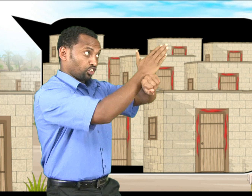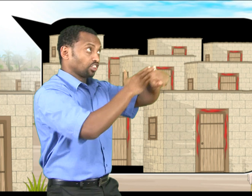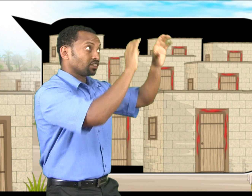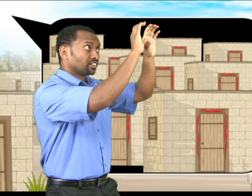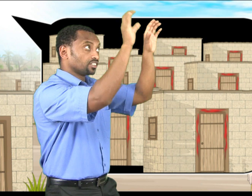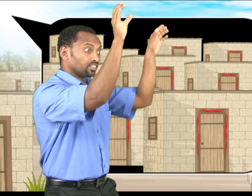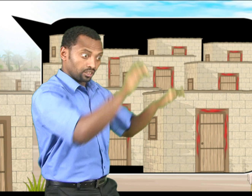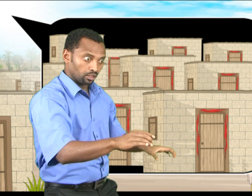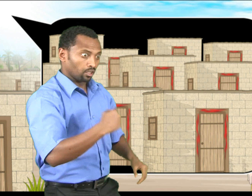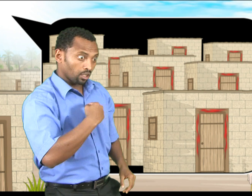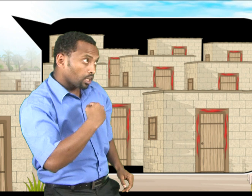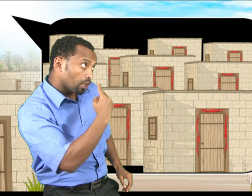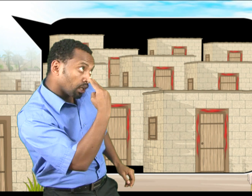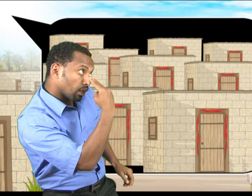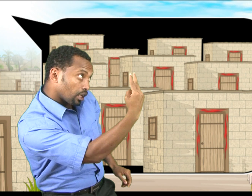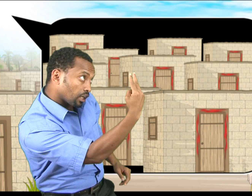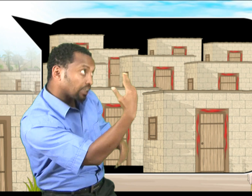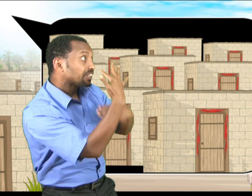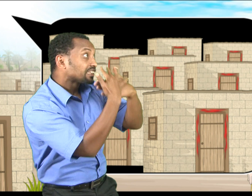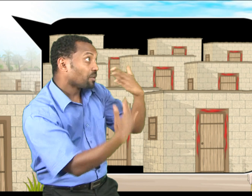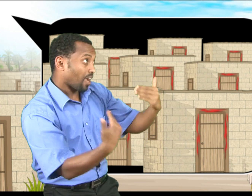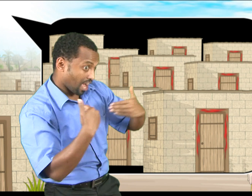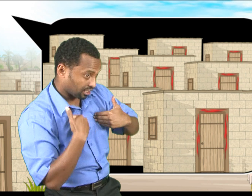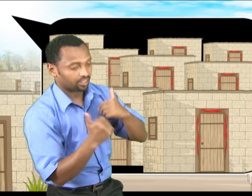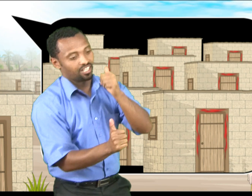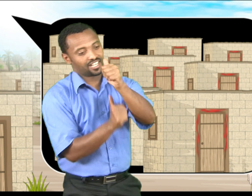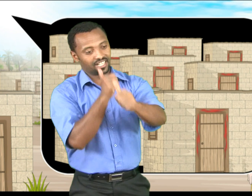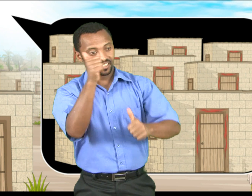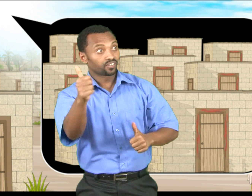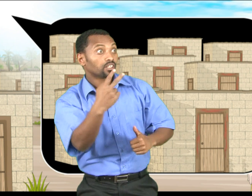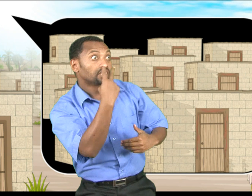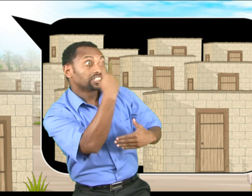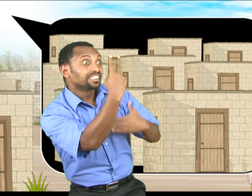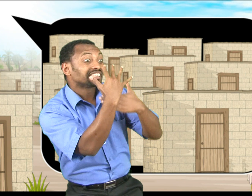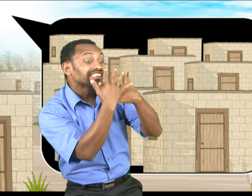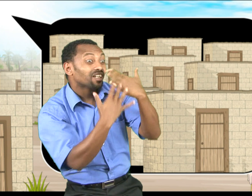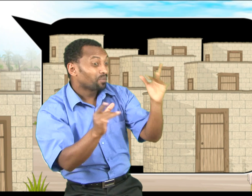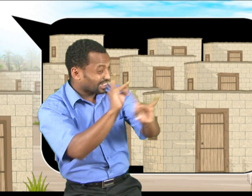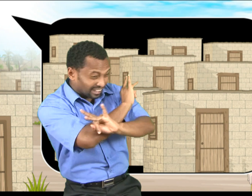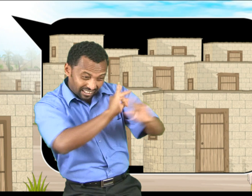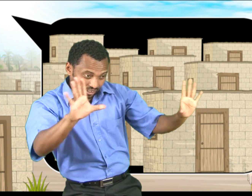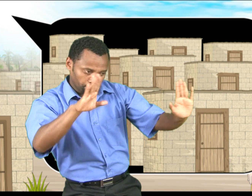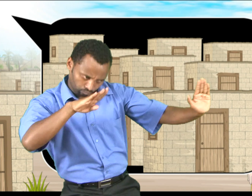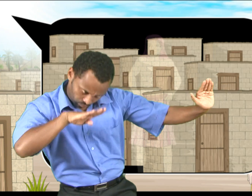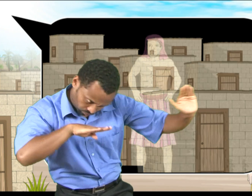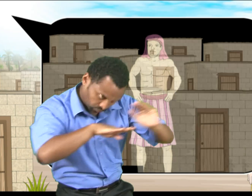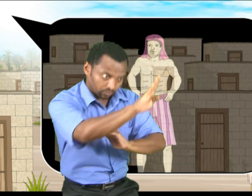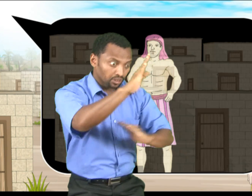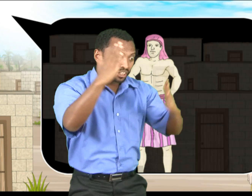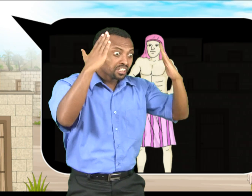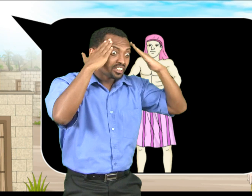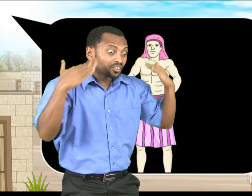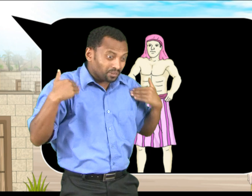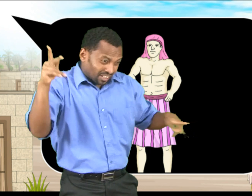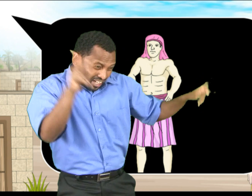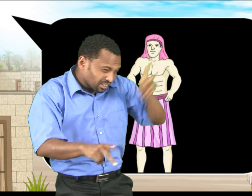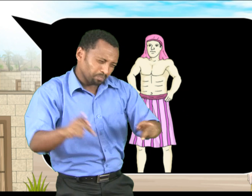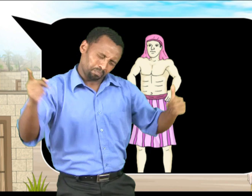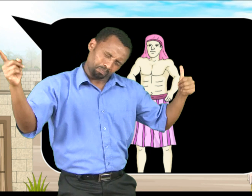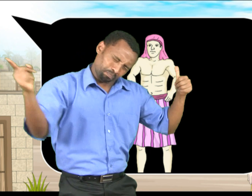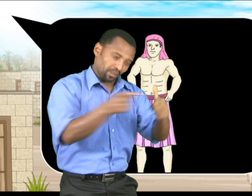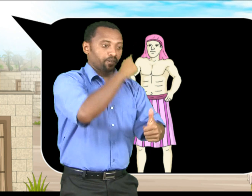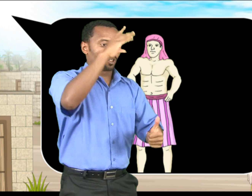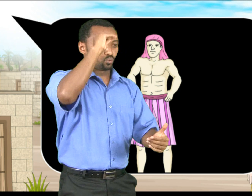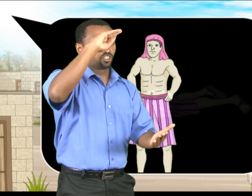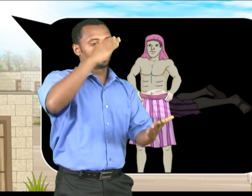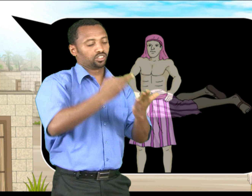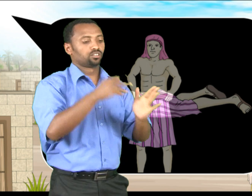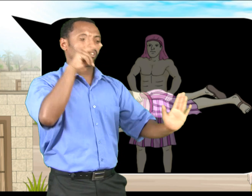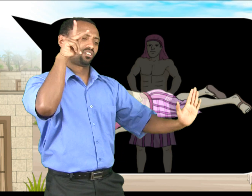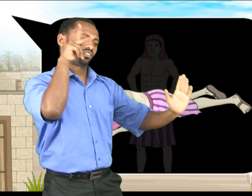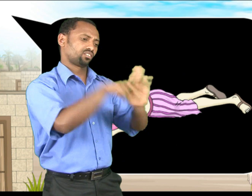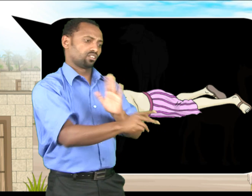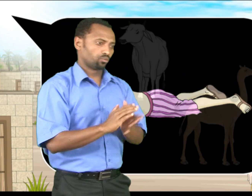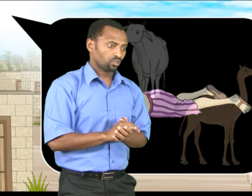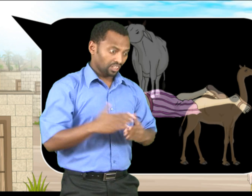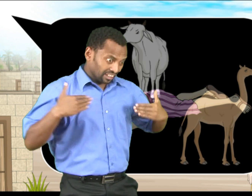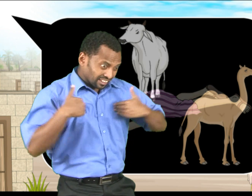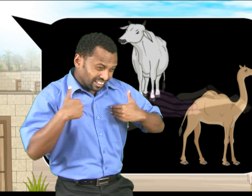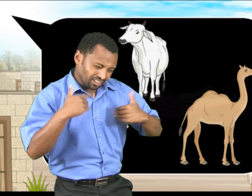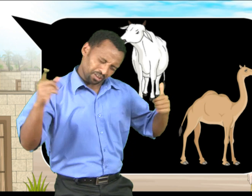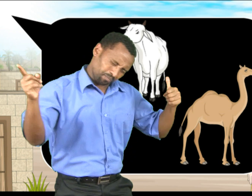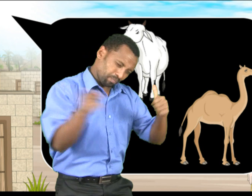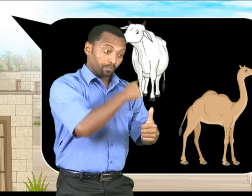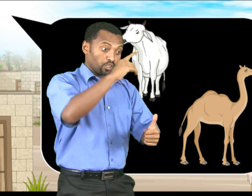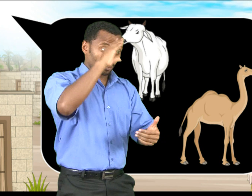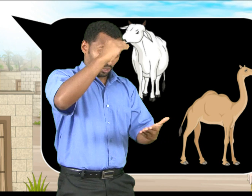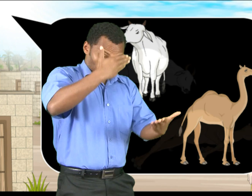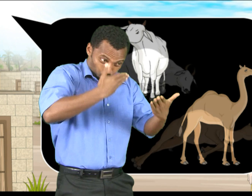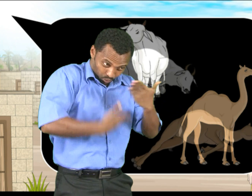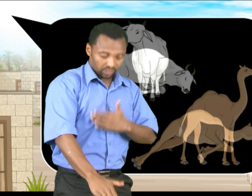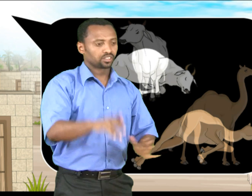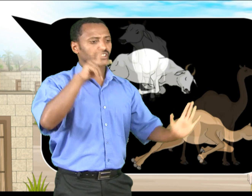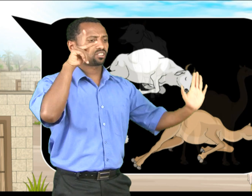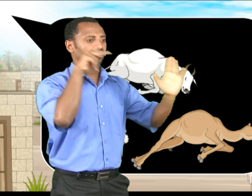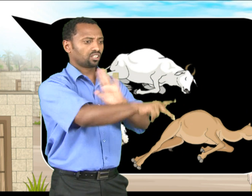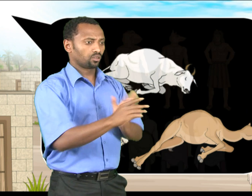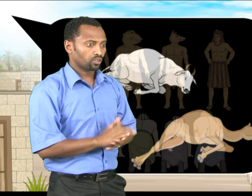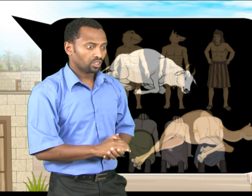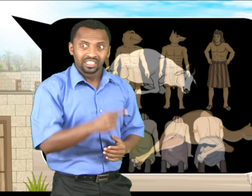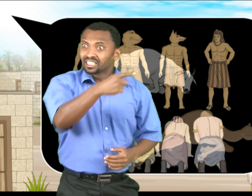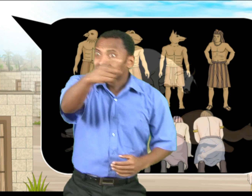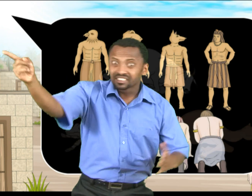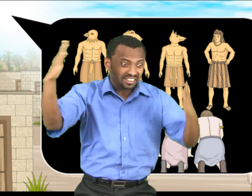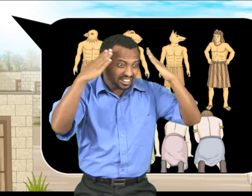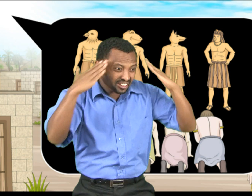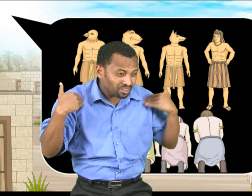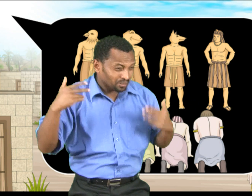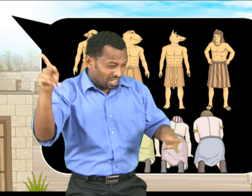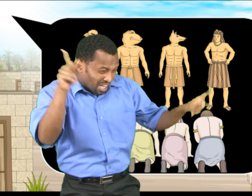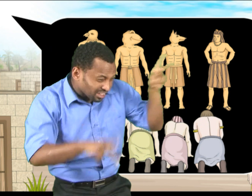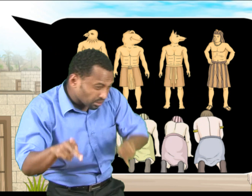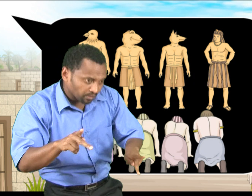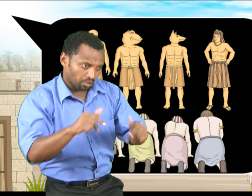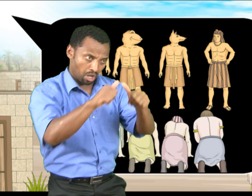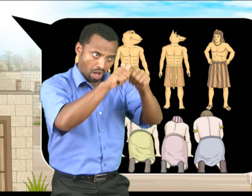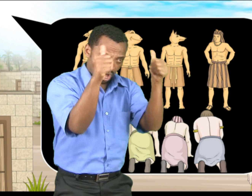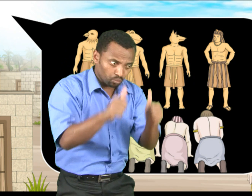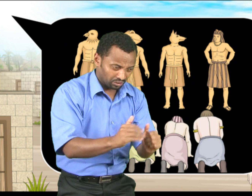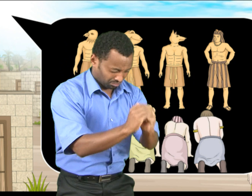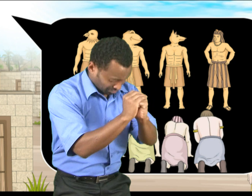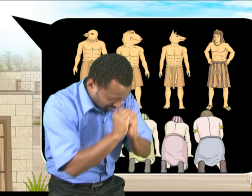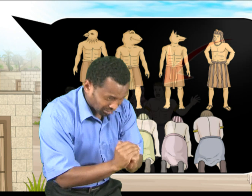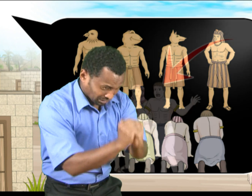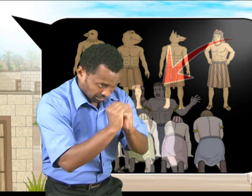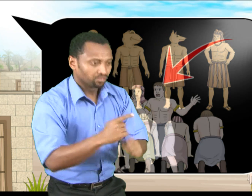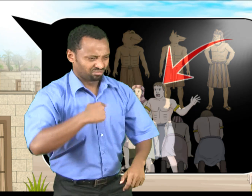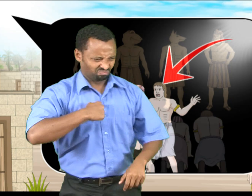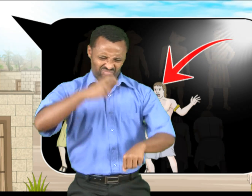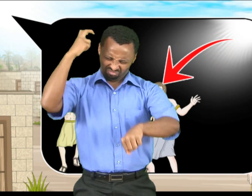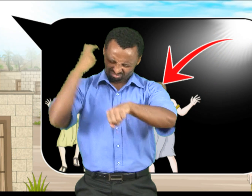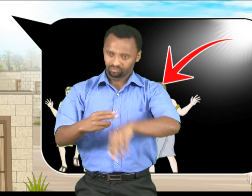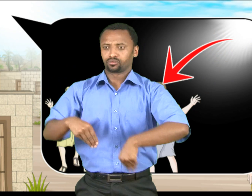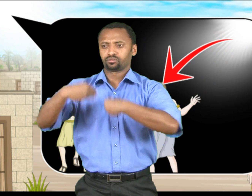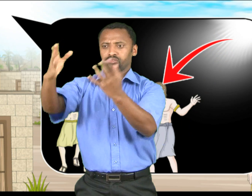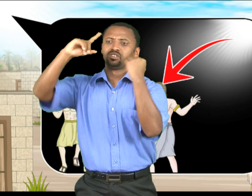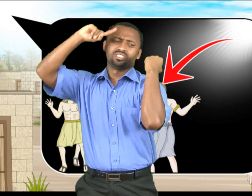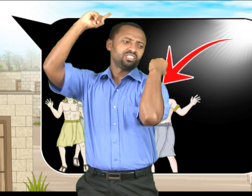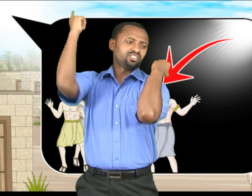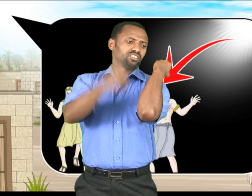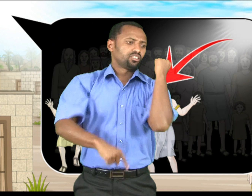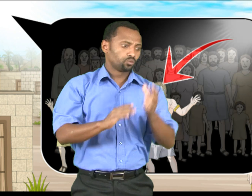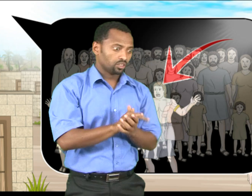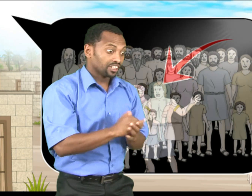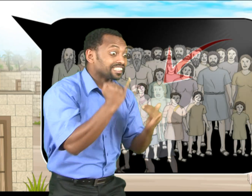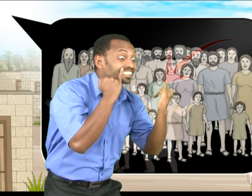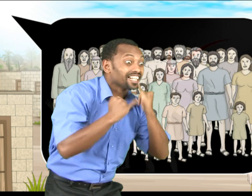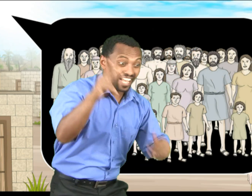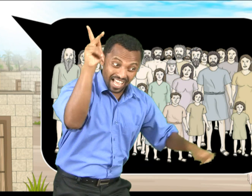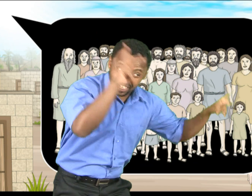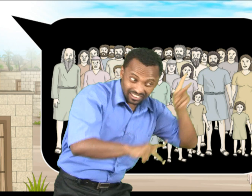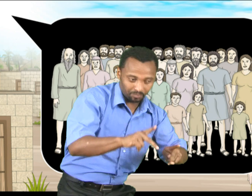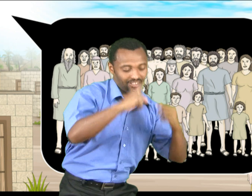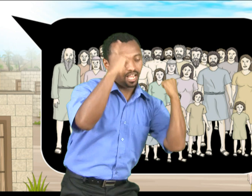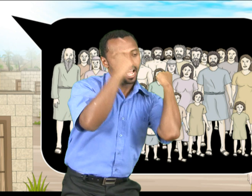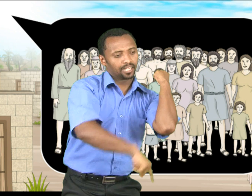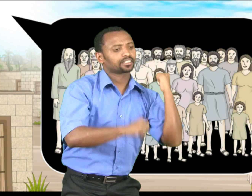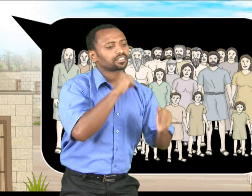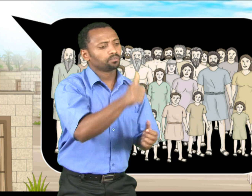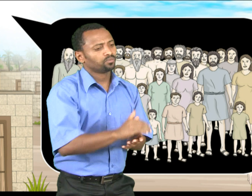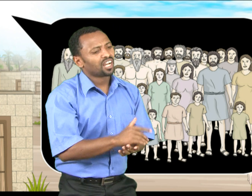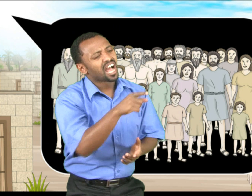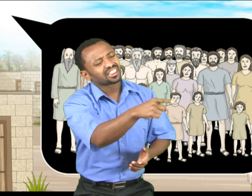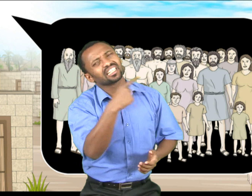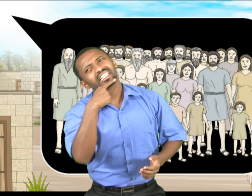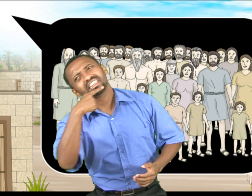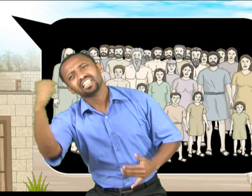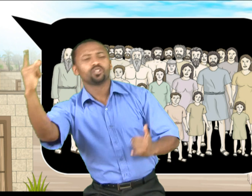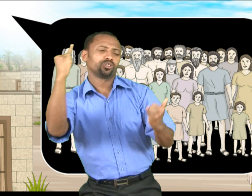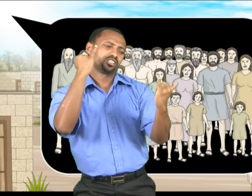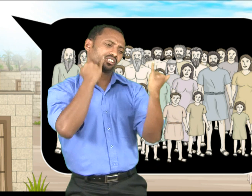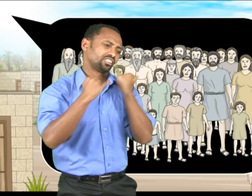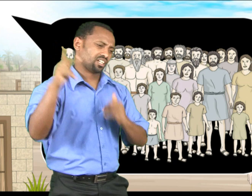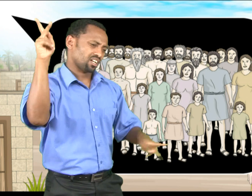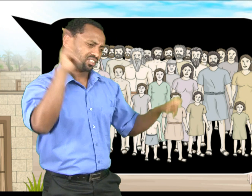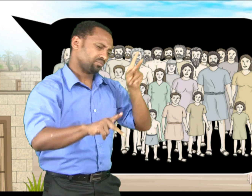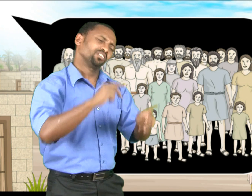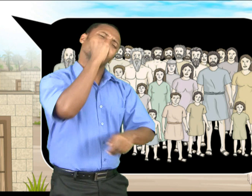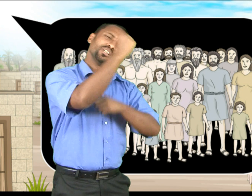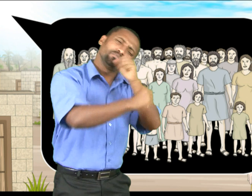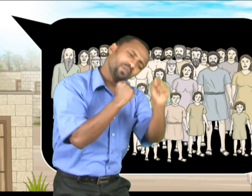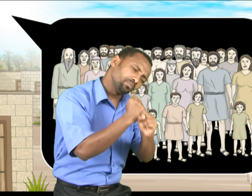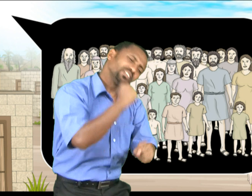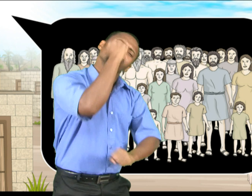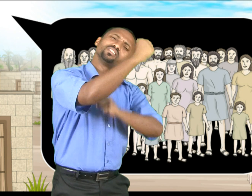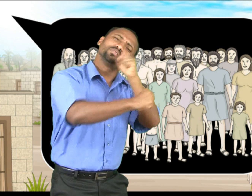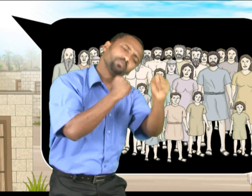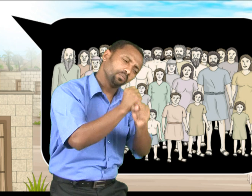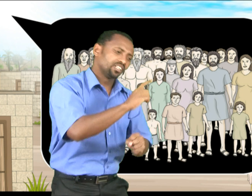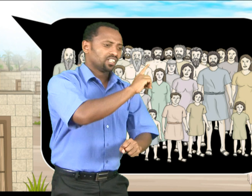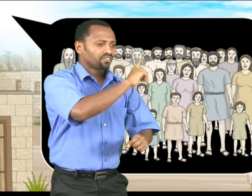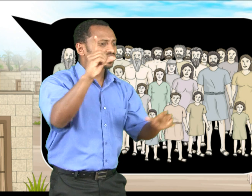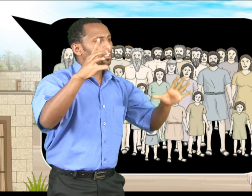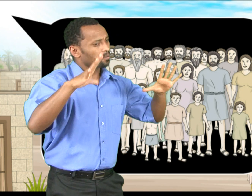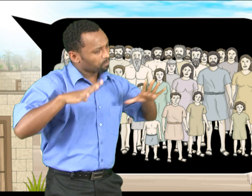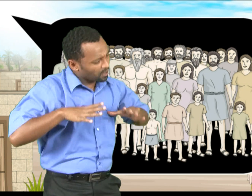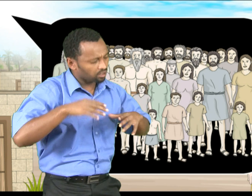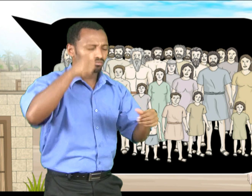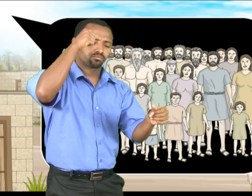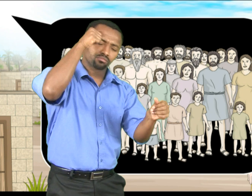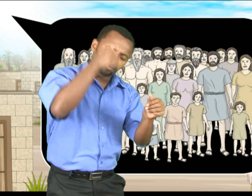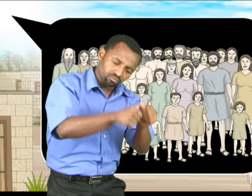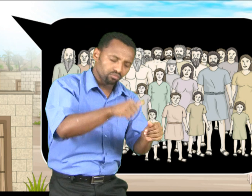The blood on the houses where you are staying will distinguish them; when I see the blood, I will pass over you. No plague will fall on you to destroy you when I strike the land of Egypt.